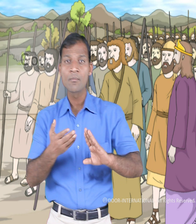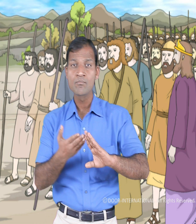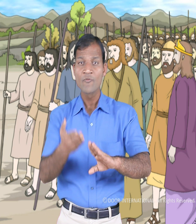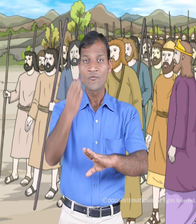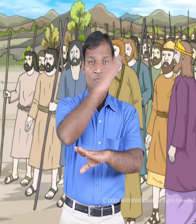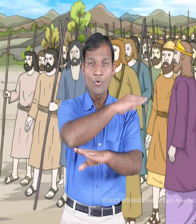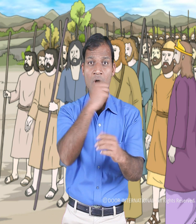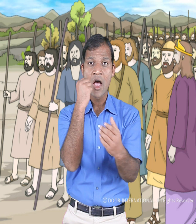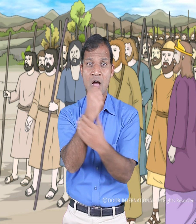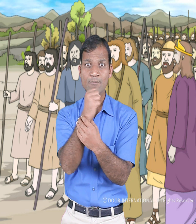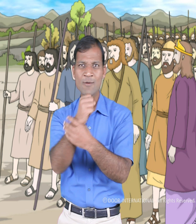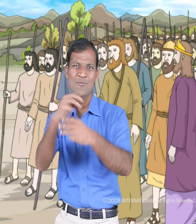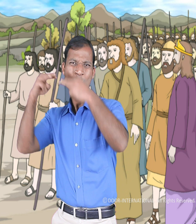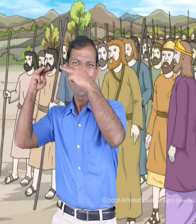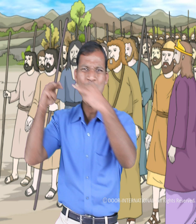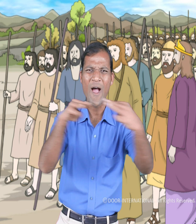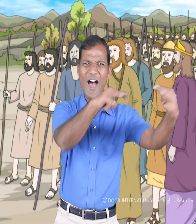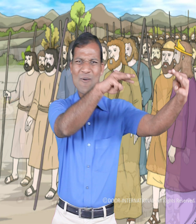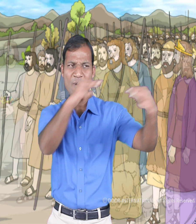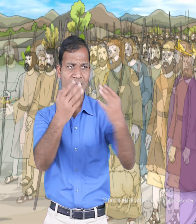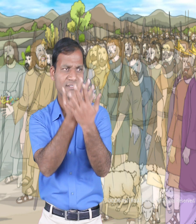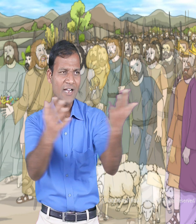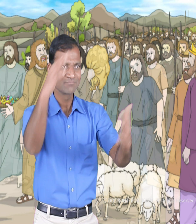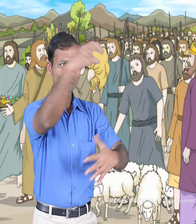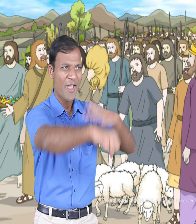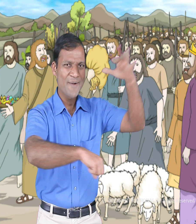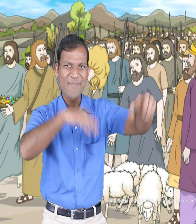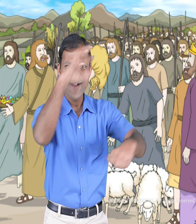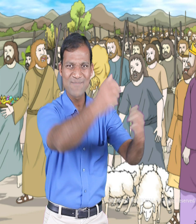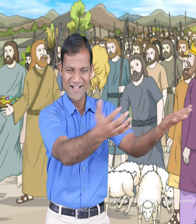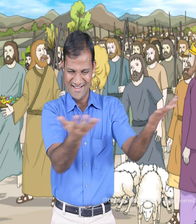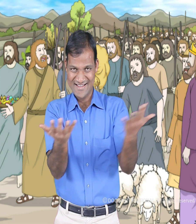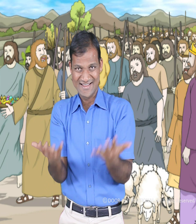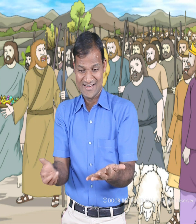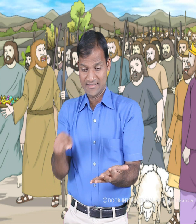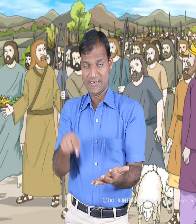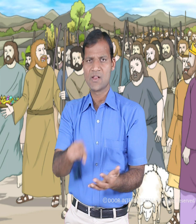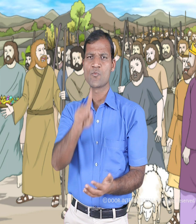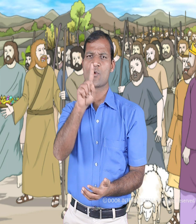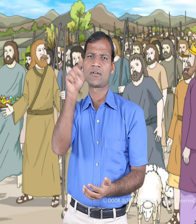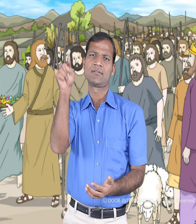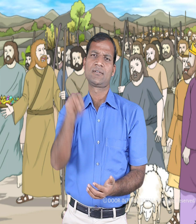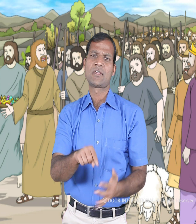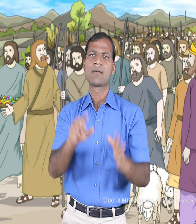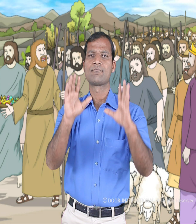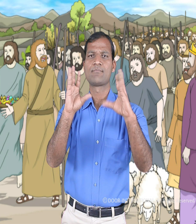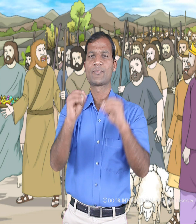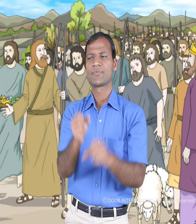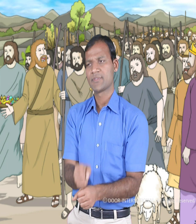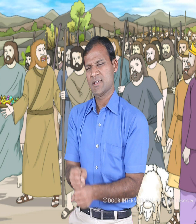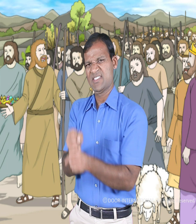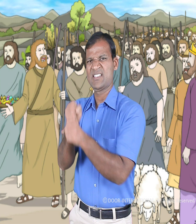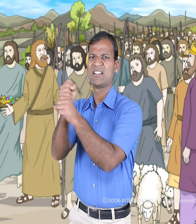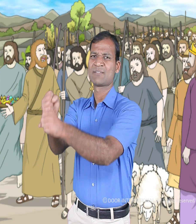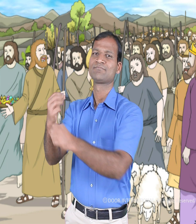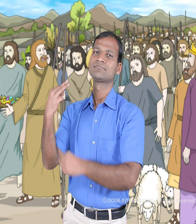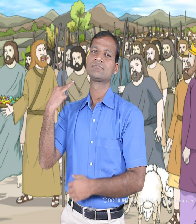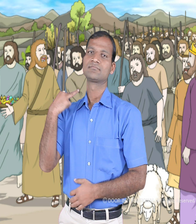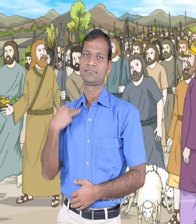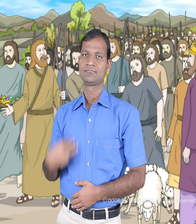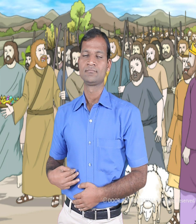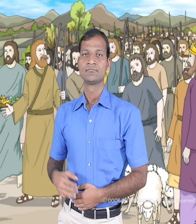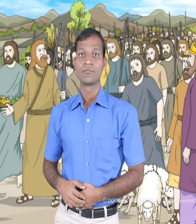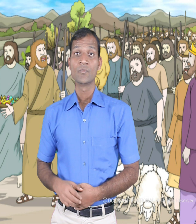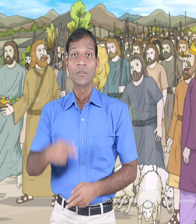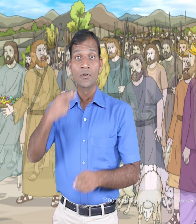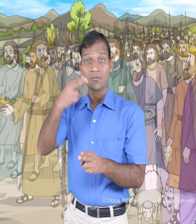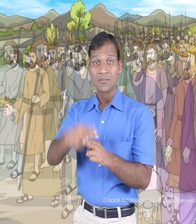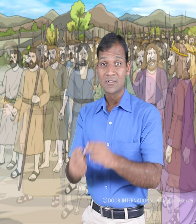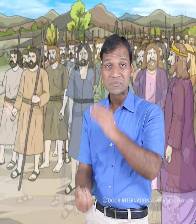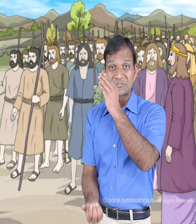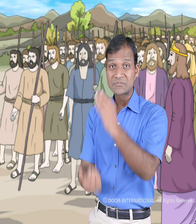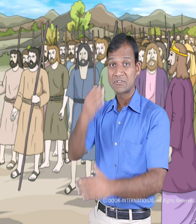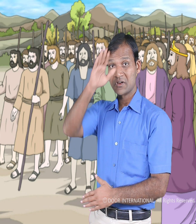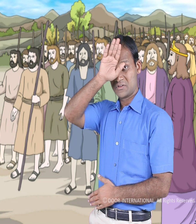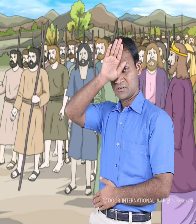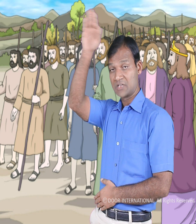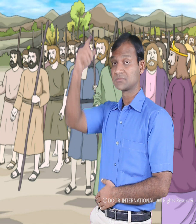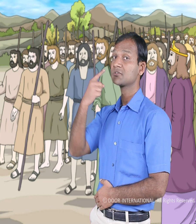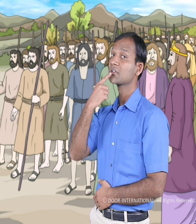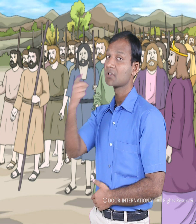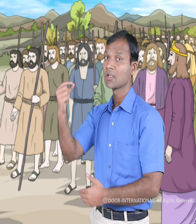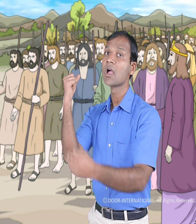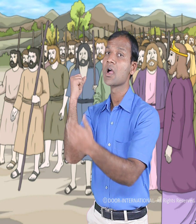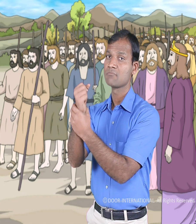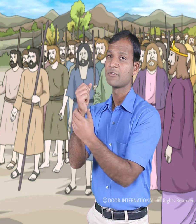Then Abram gave Melchizedek a tenth of everything.